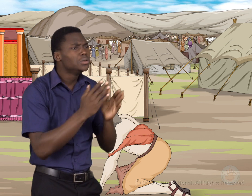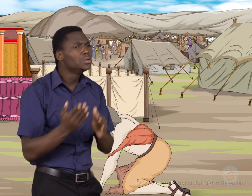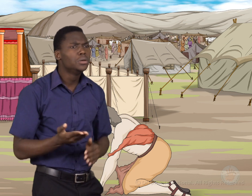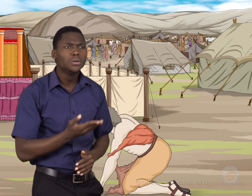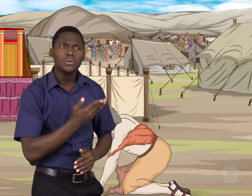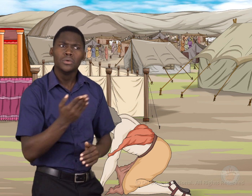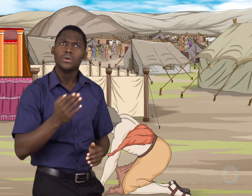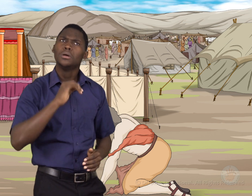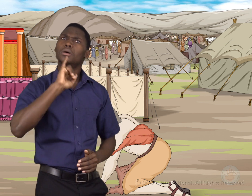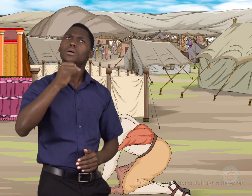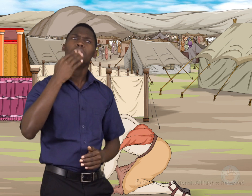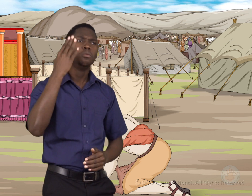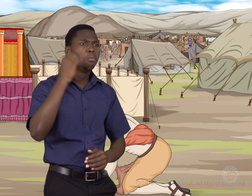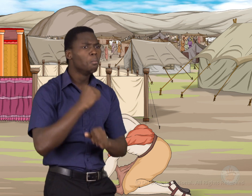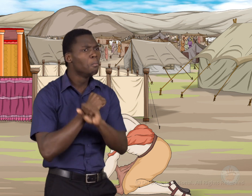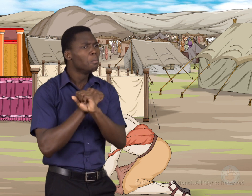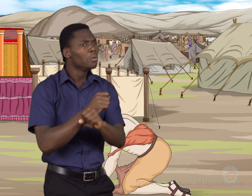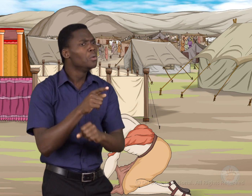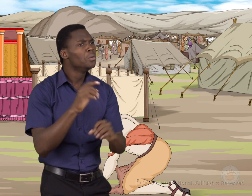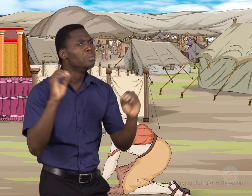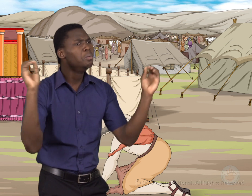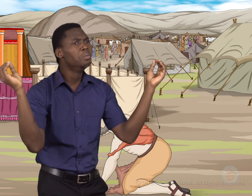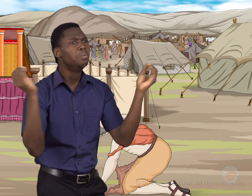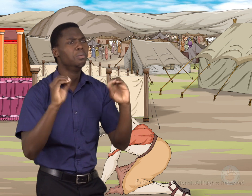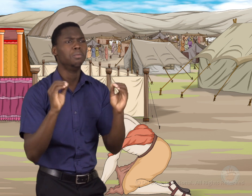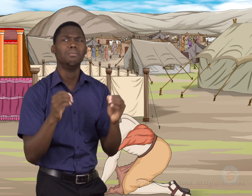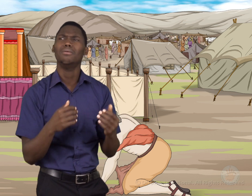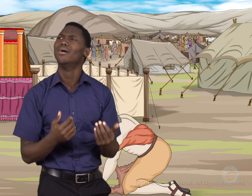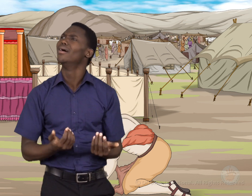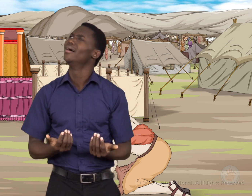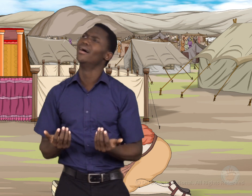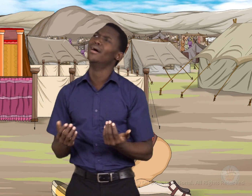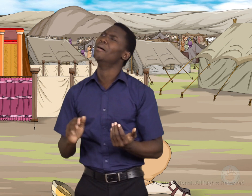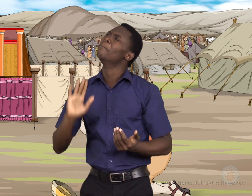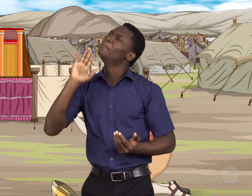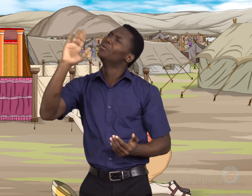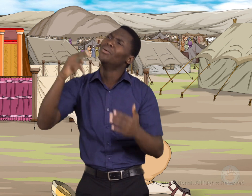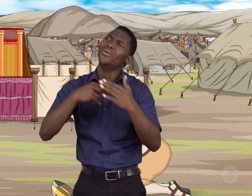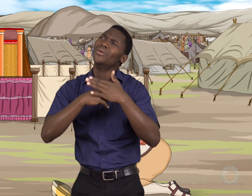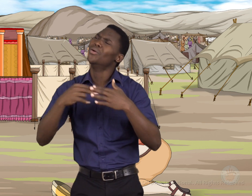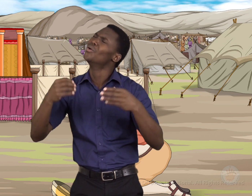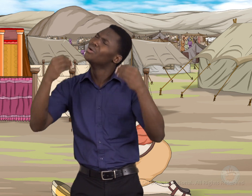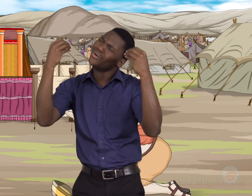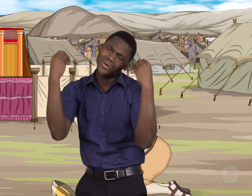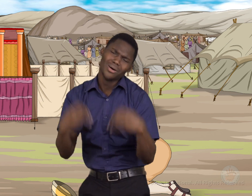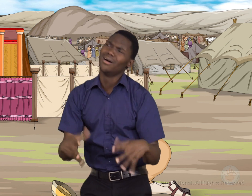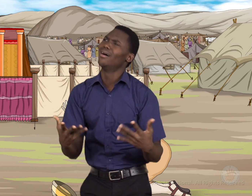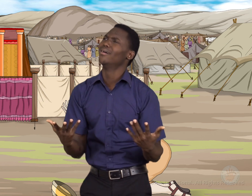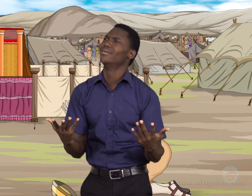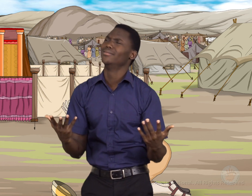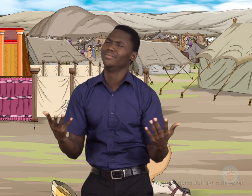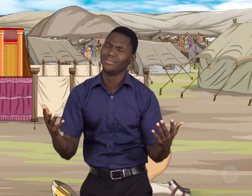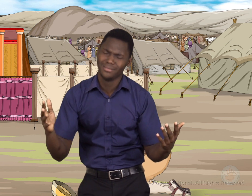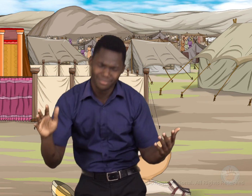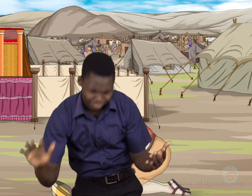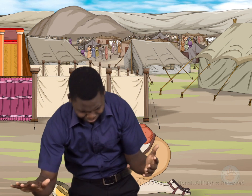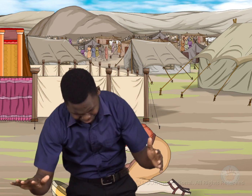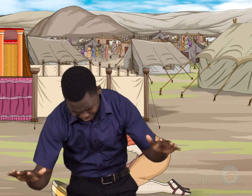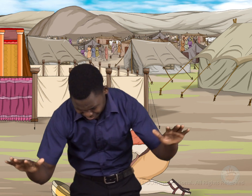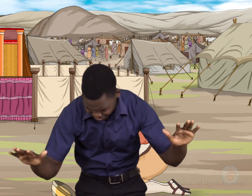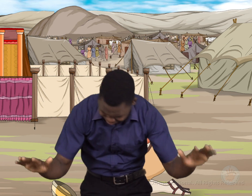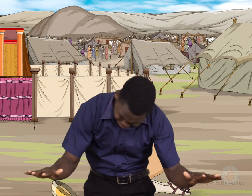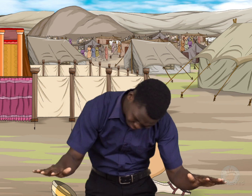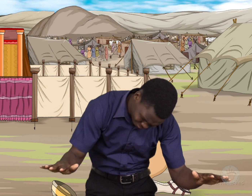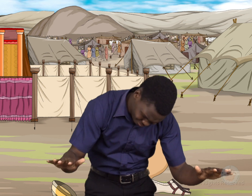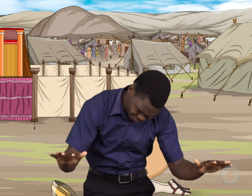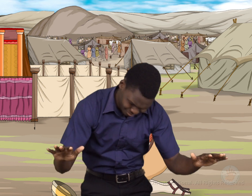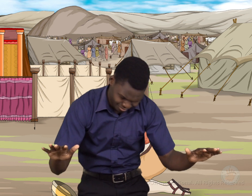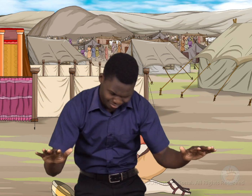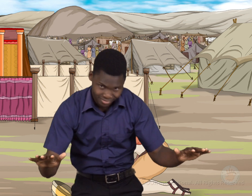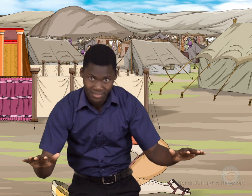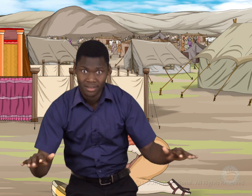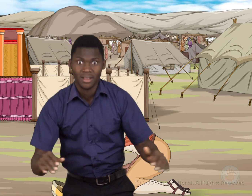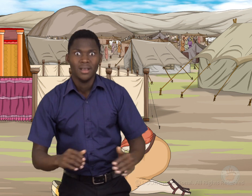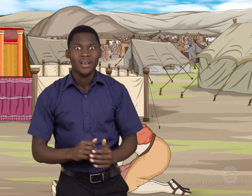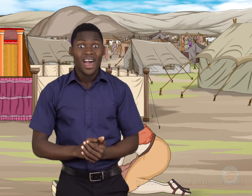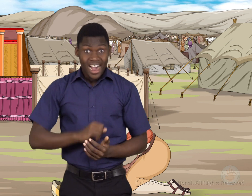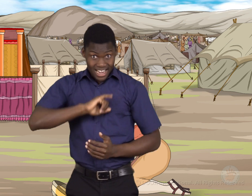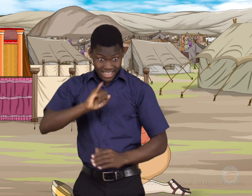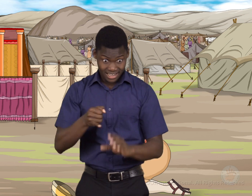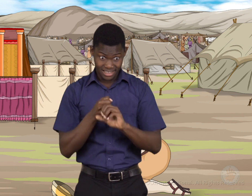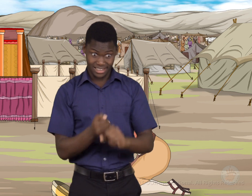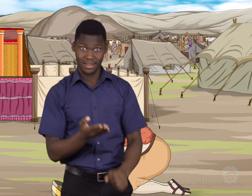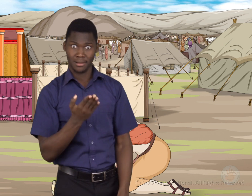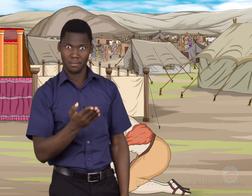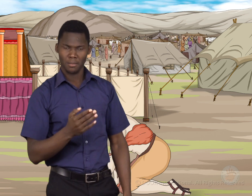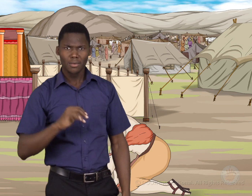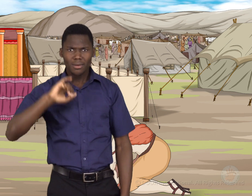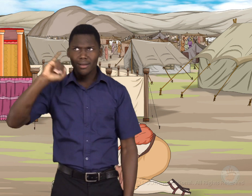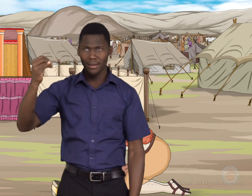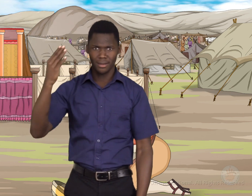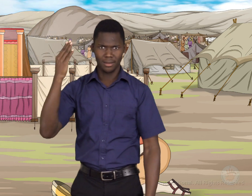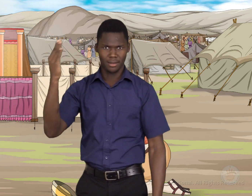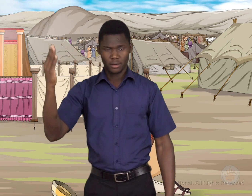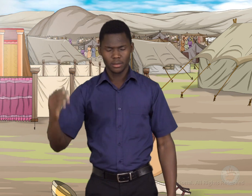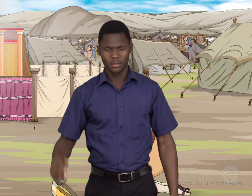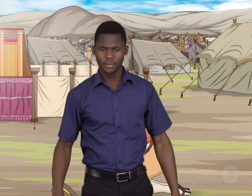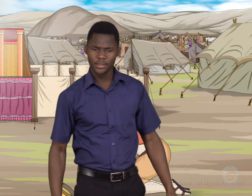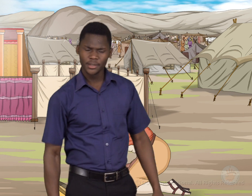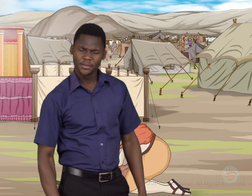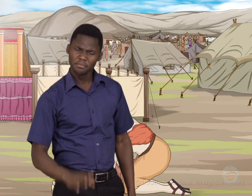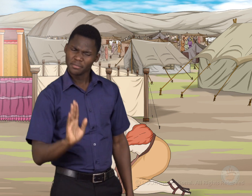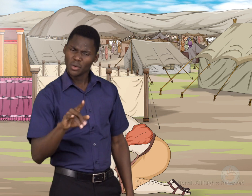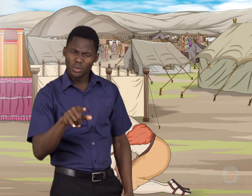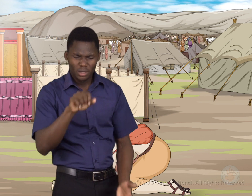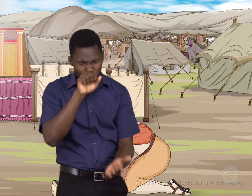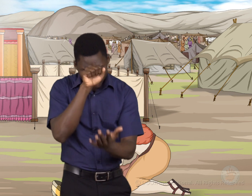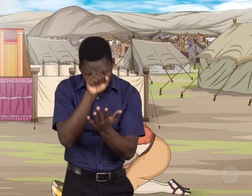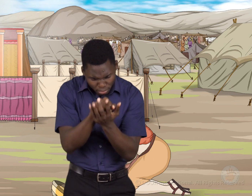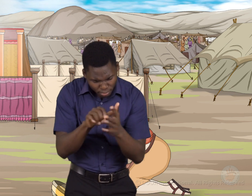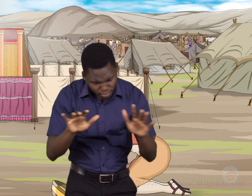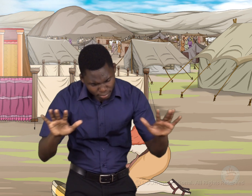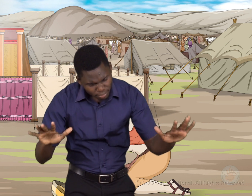Then what will You do for Your great name?”